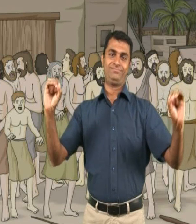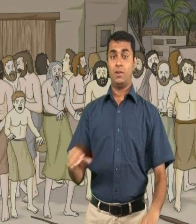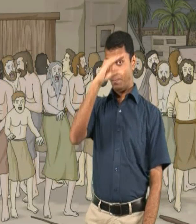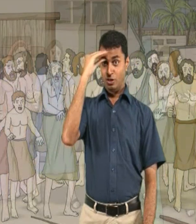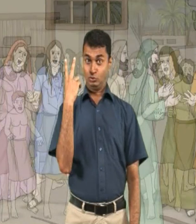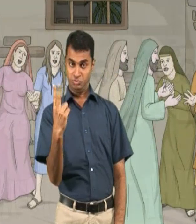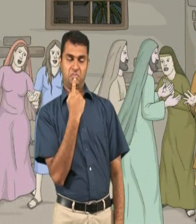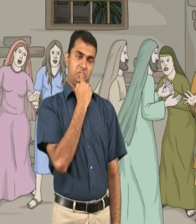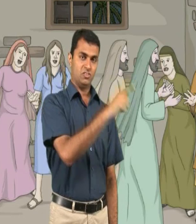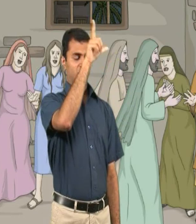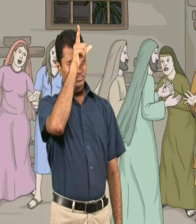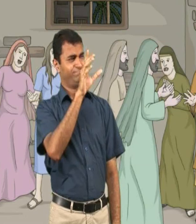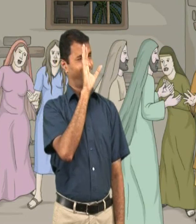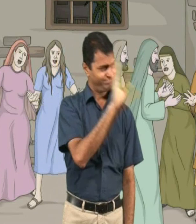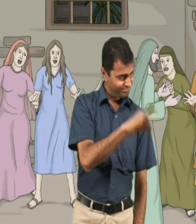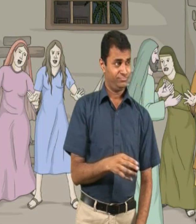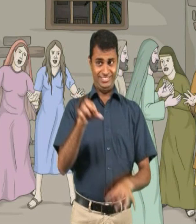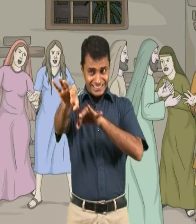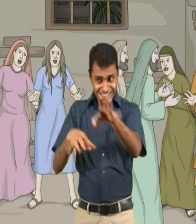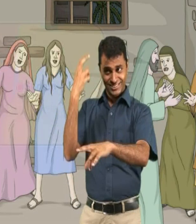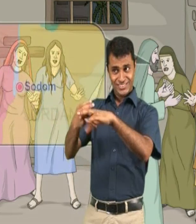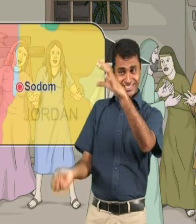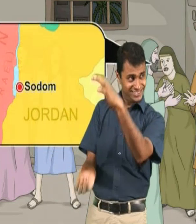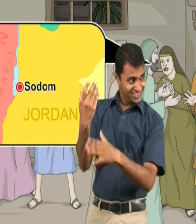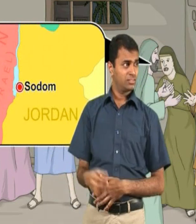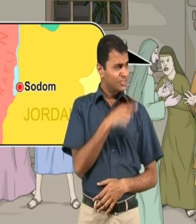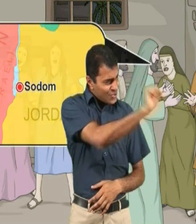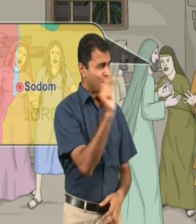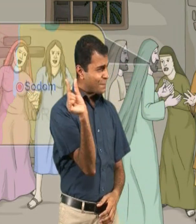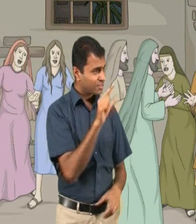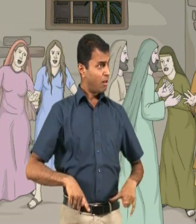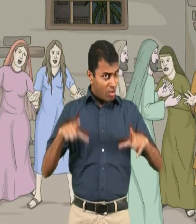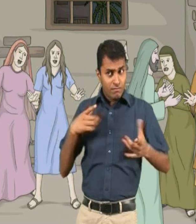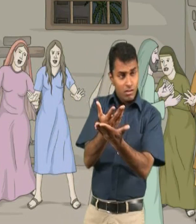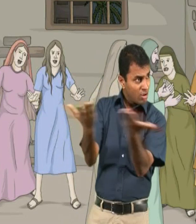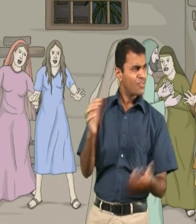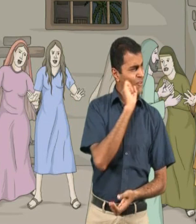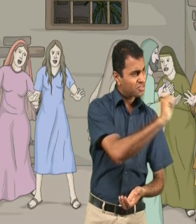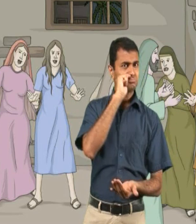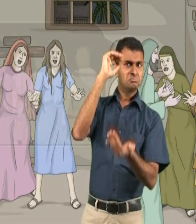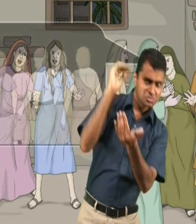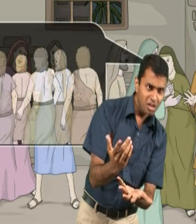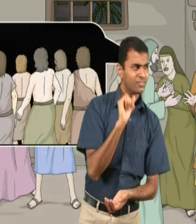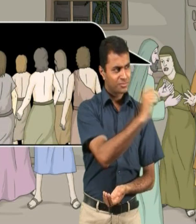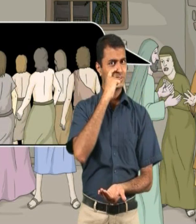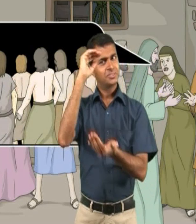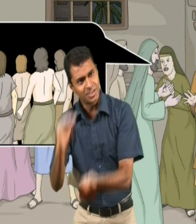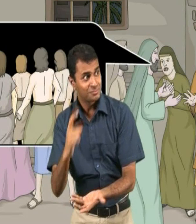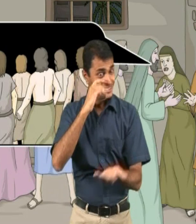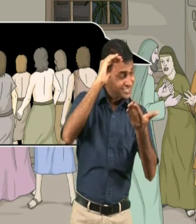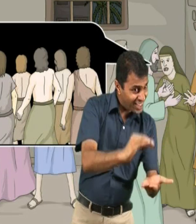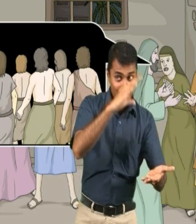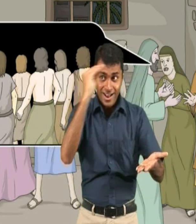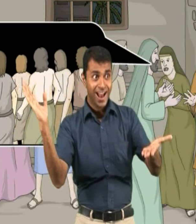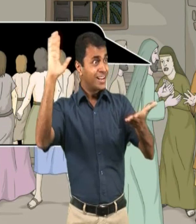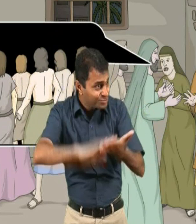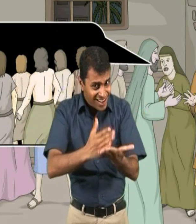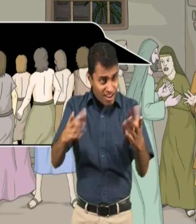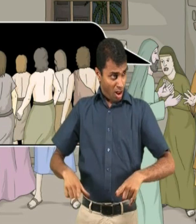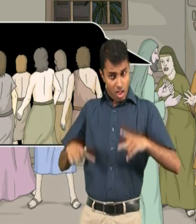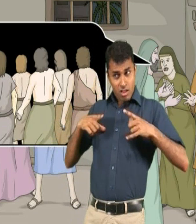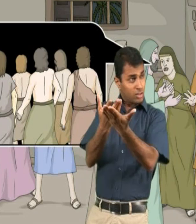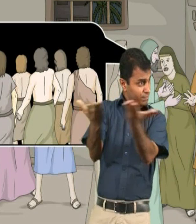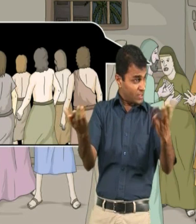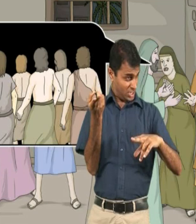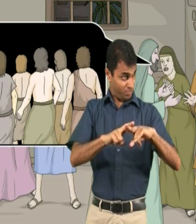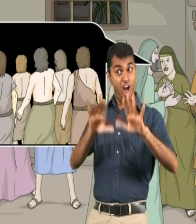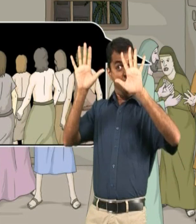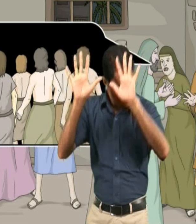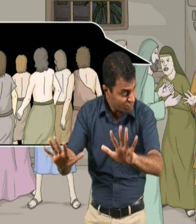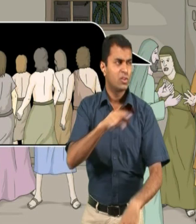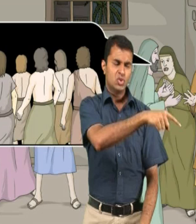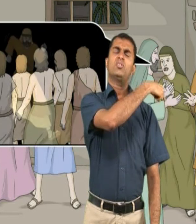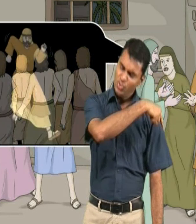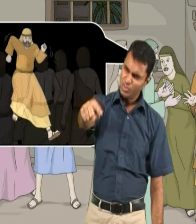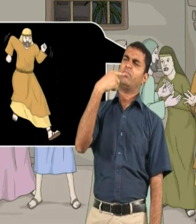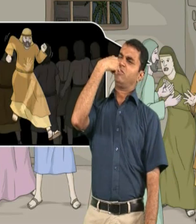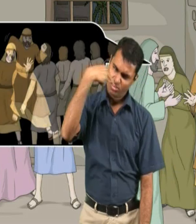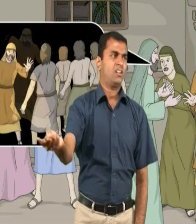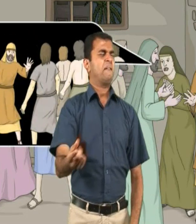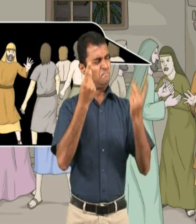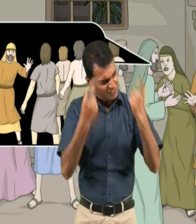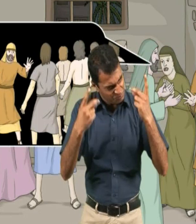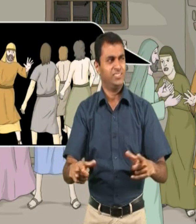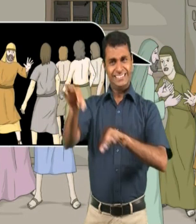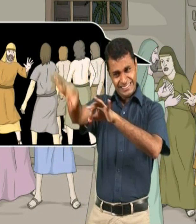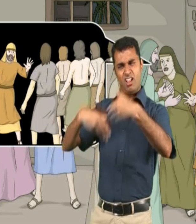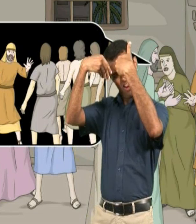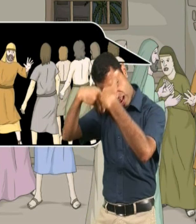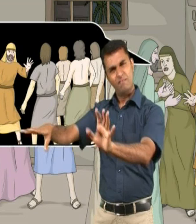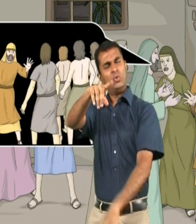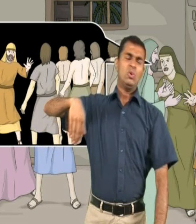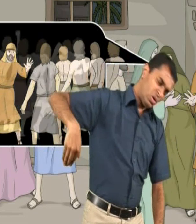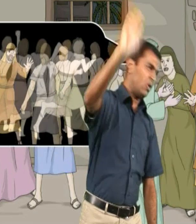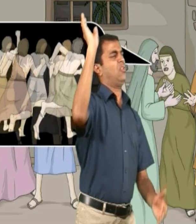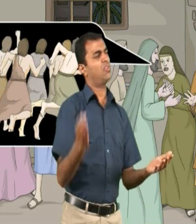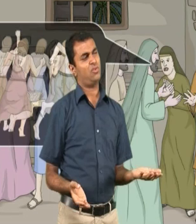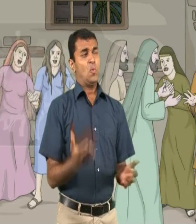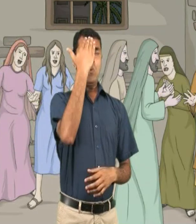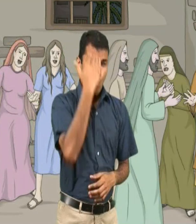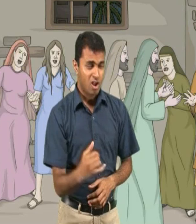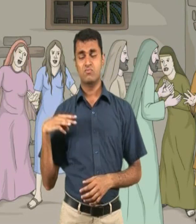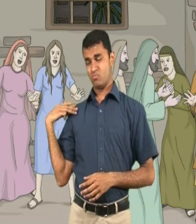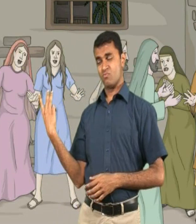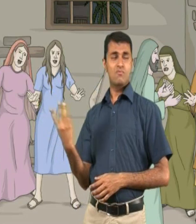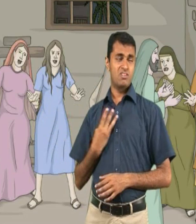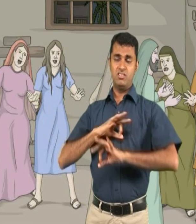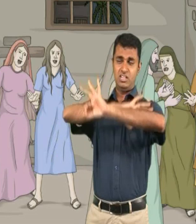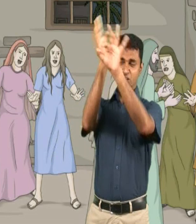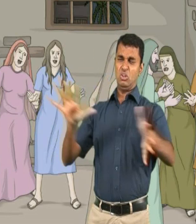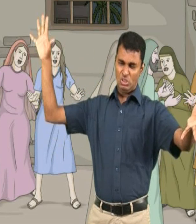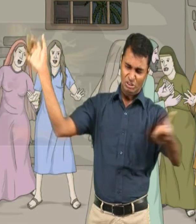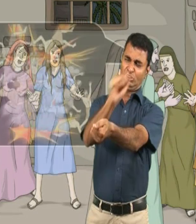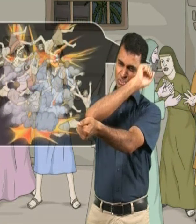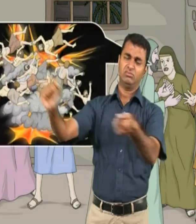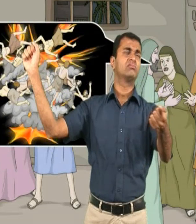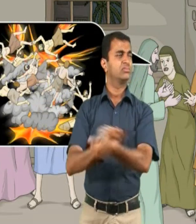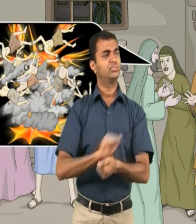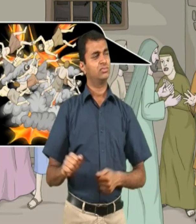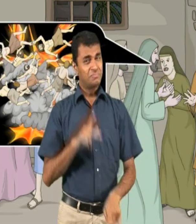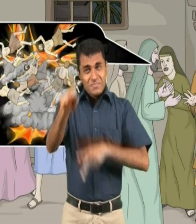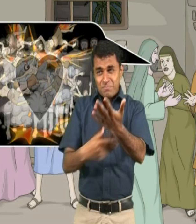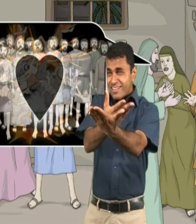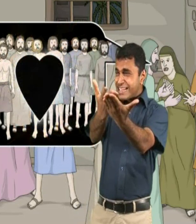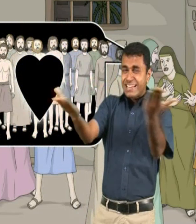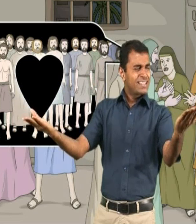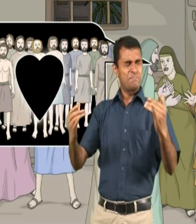Then the two men said to Lot, “Do you have anyone else here—a son-in-law, your sons or daughters, or anyone else in the city who belongs to you?